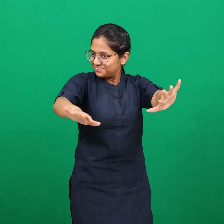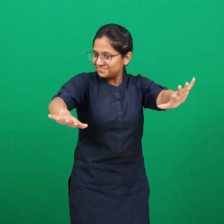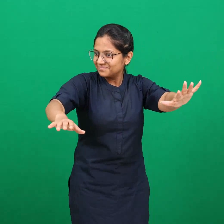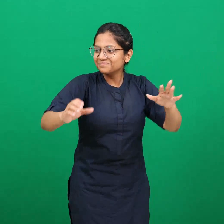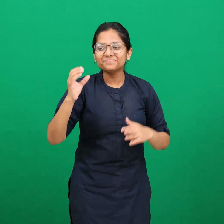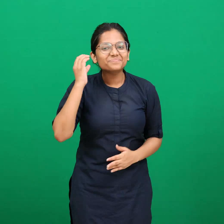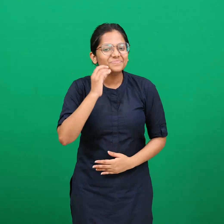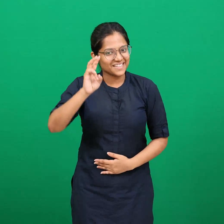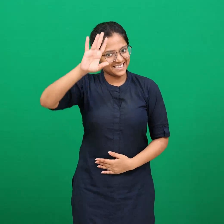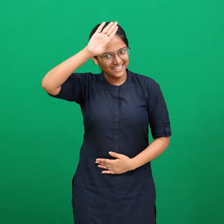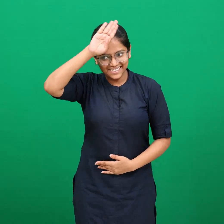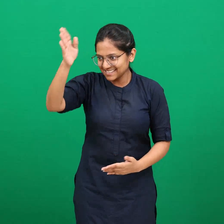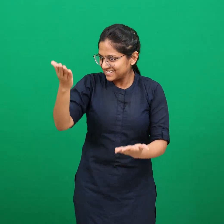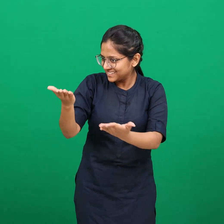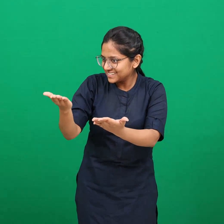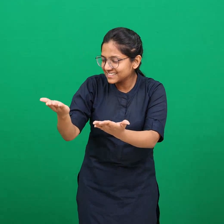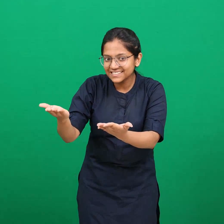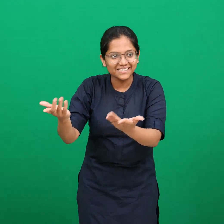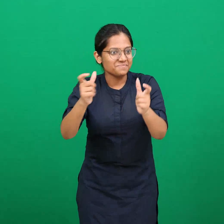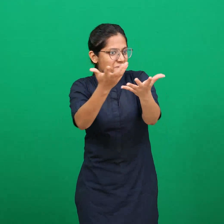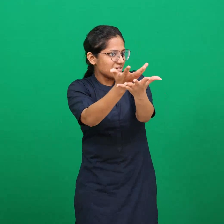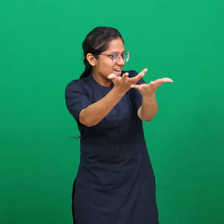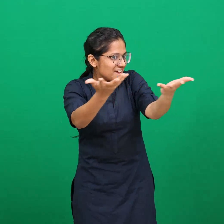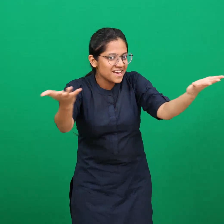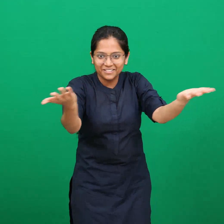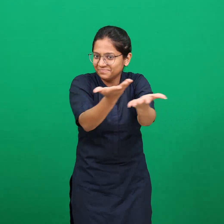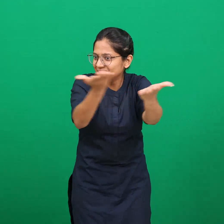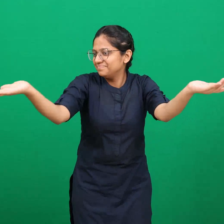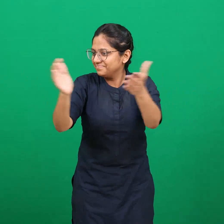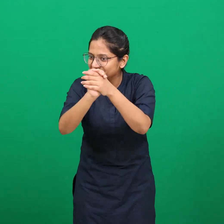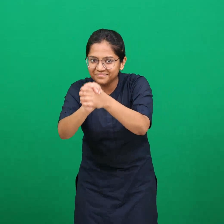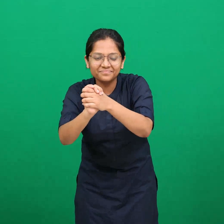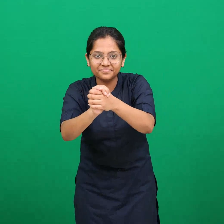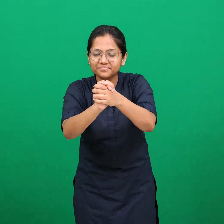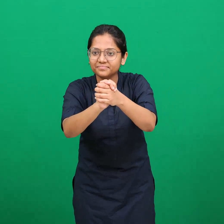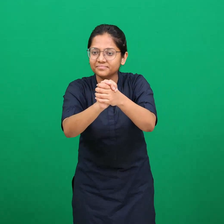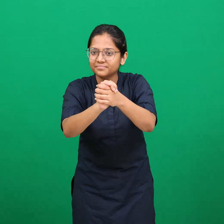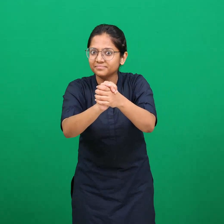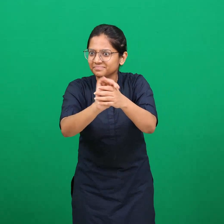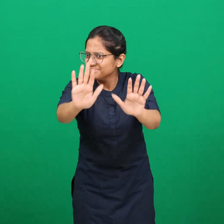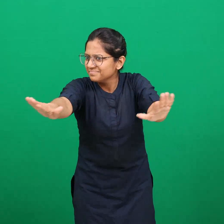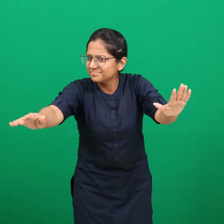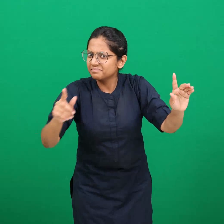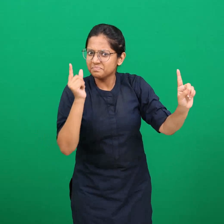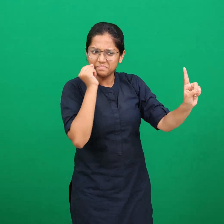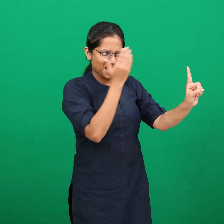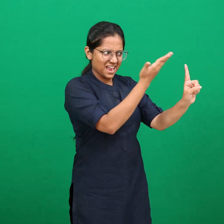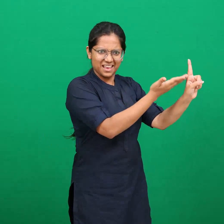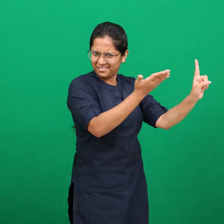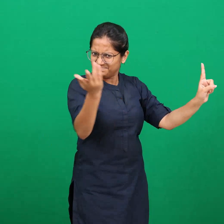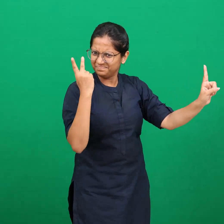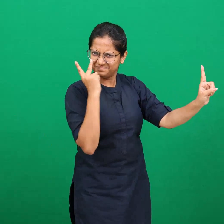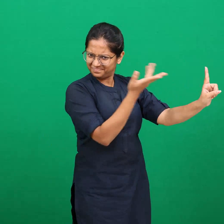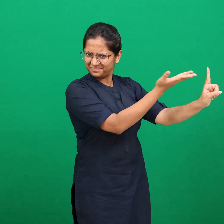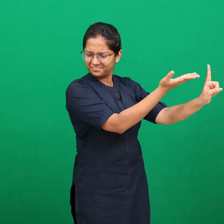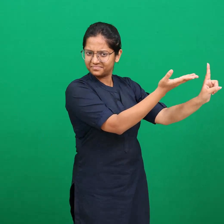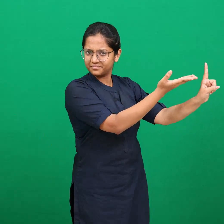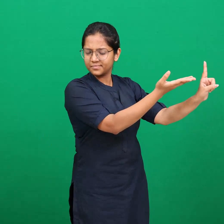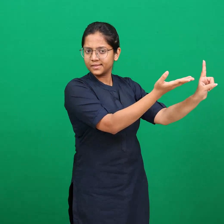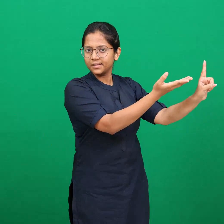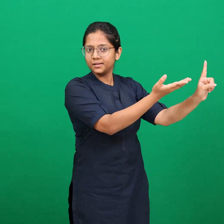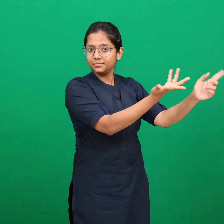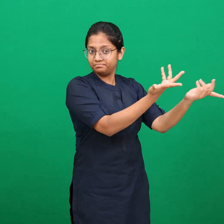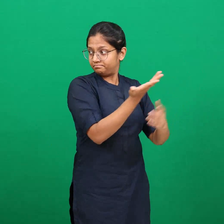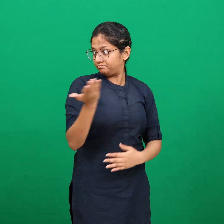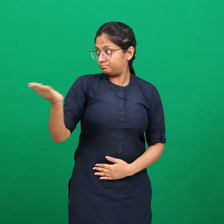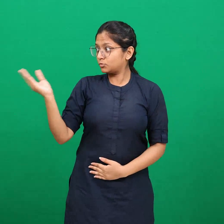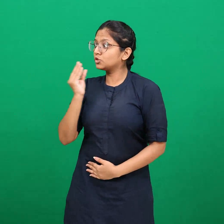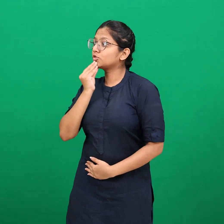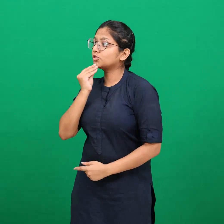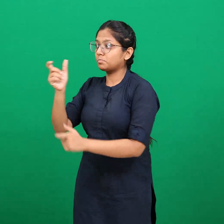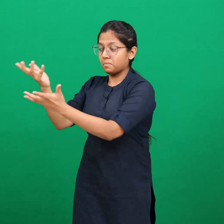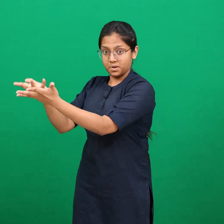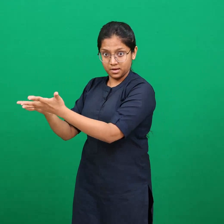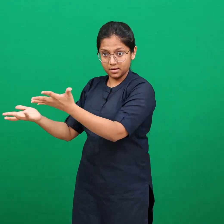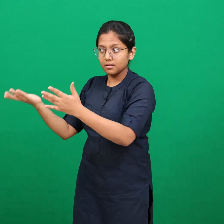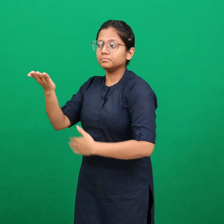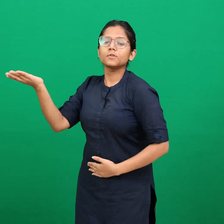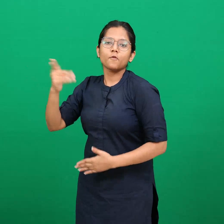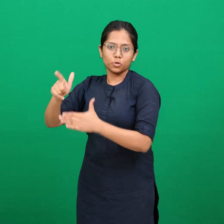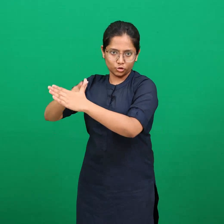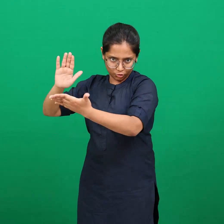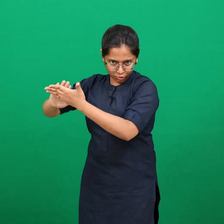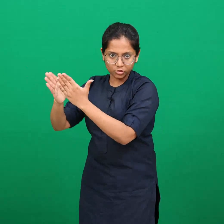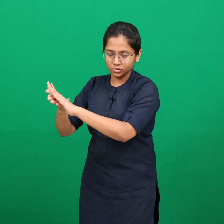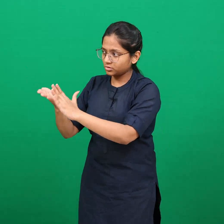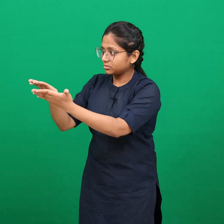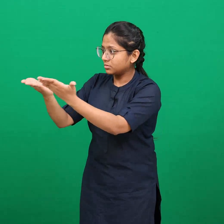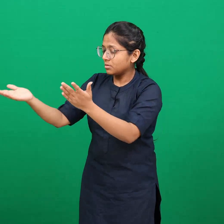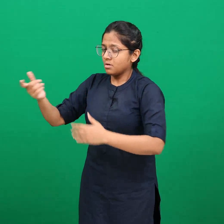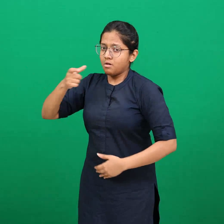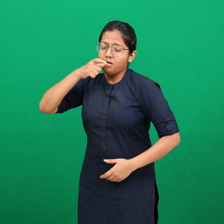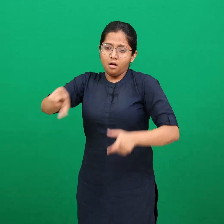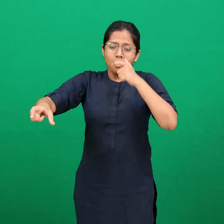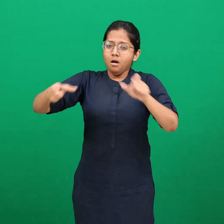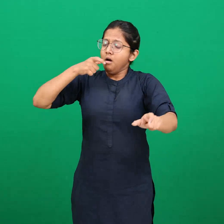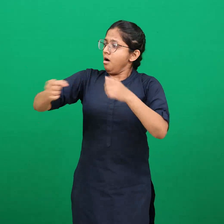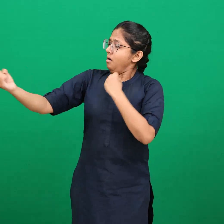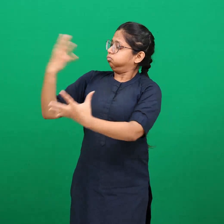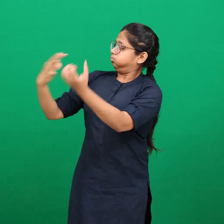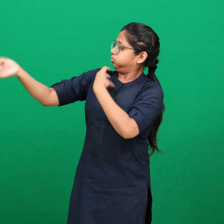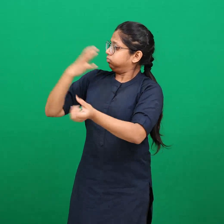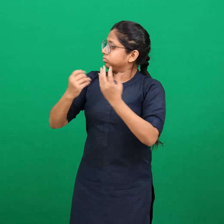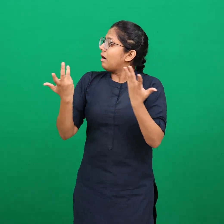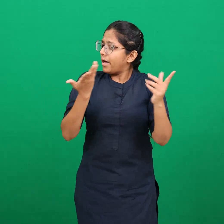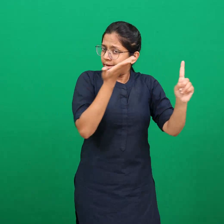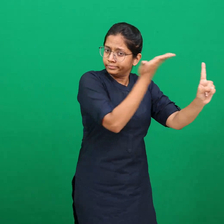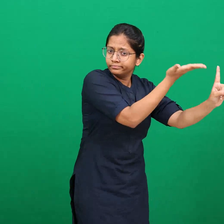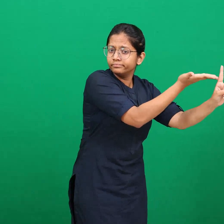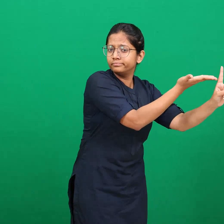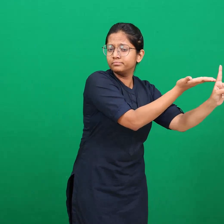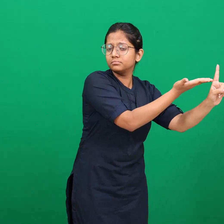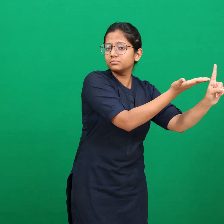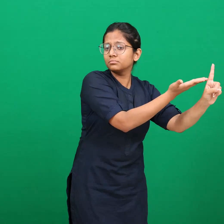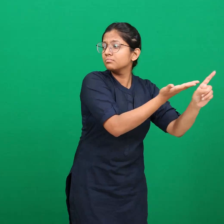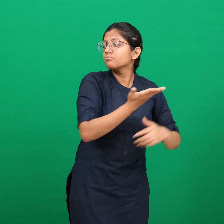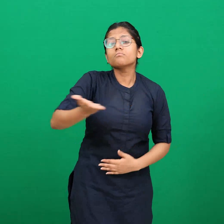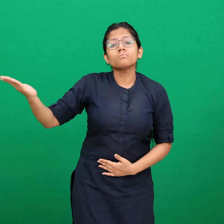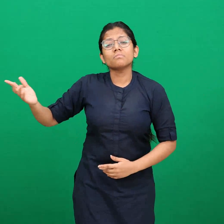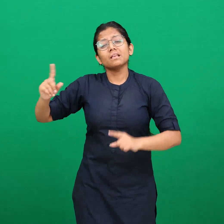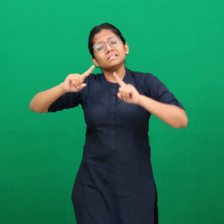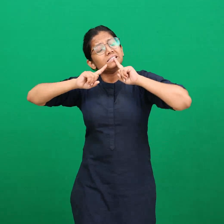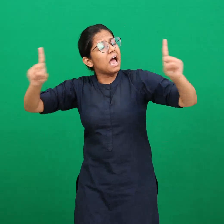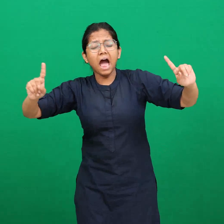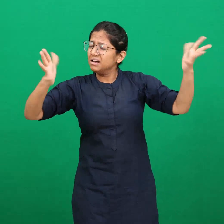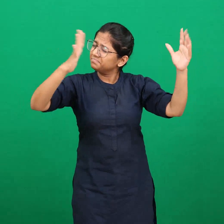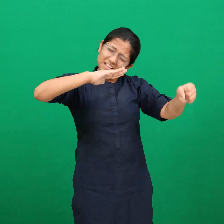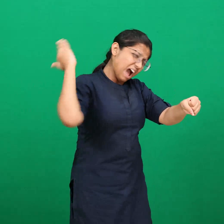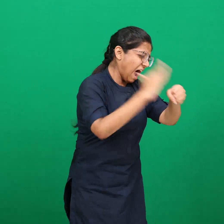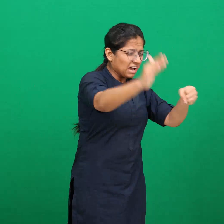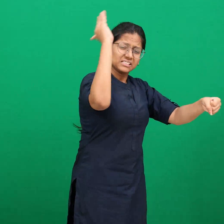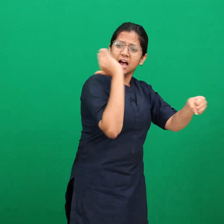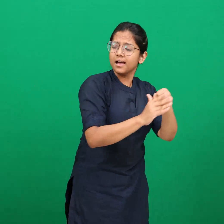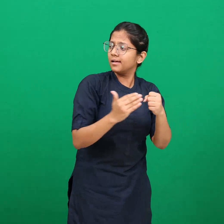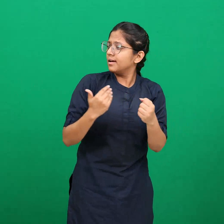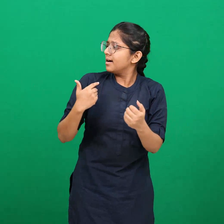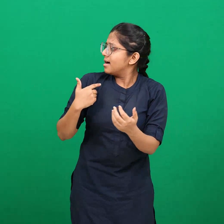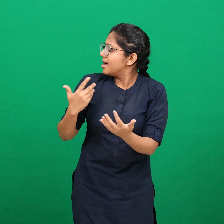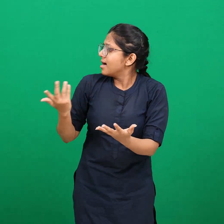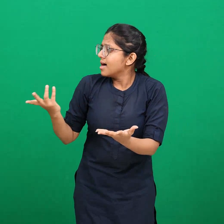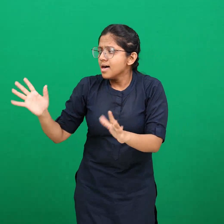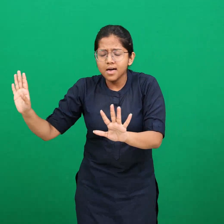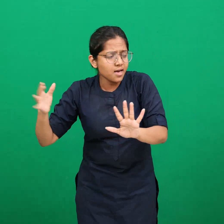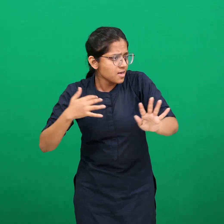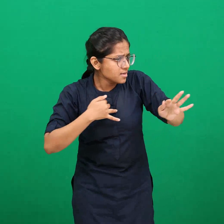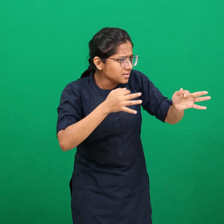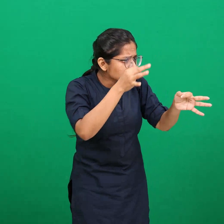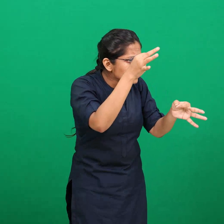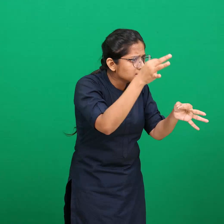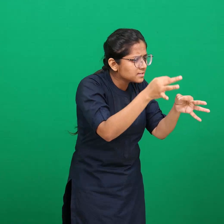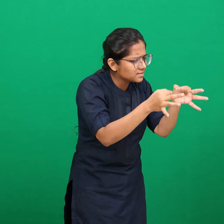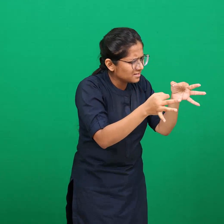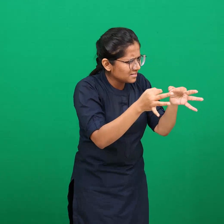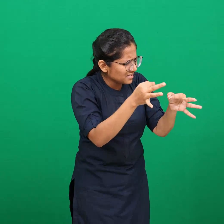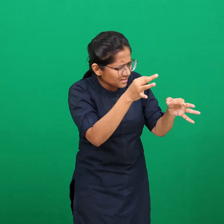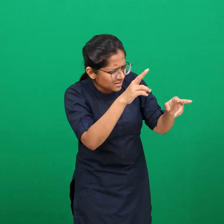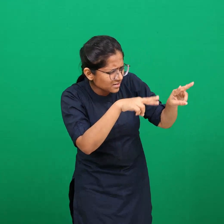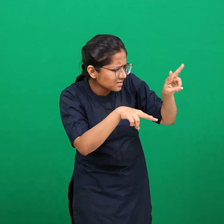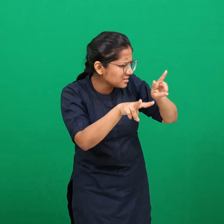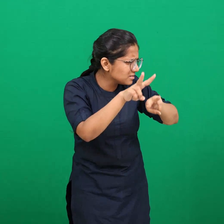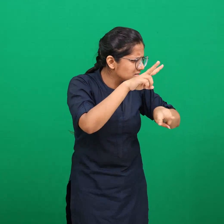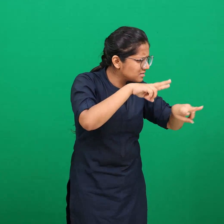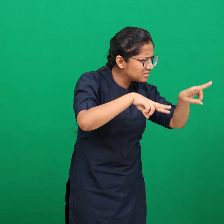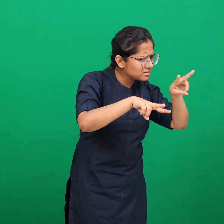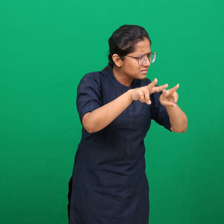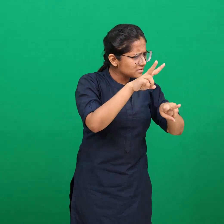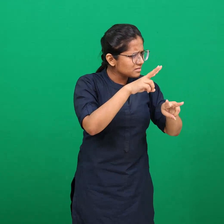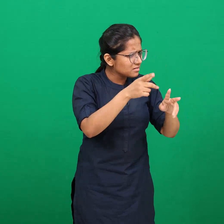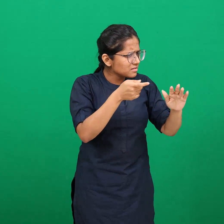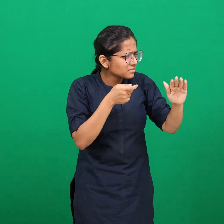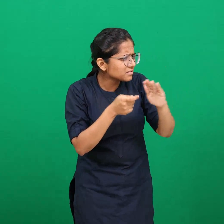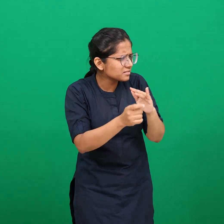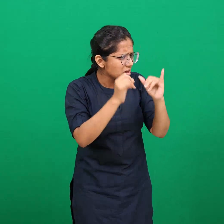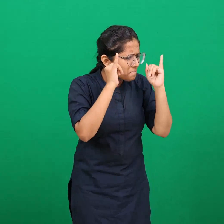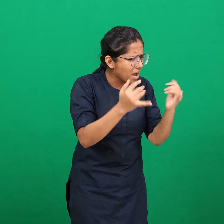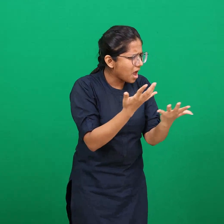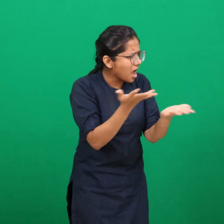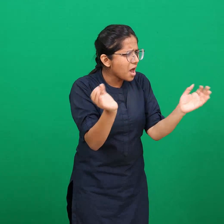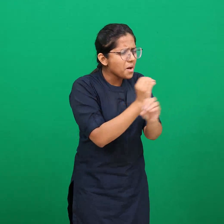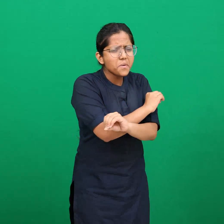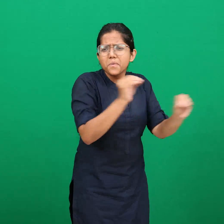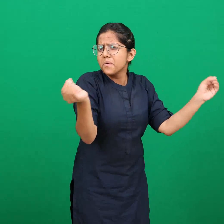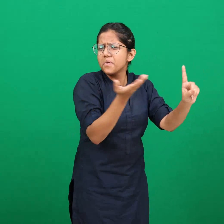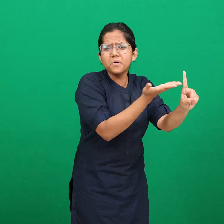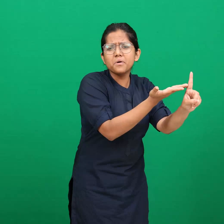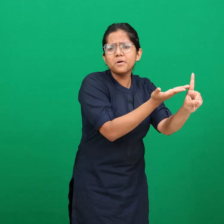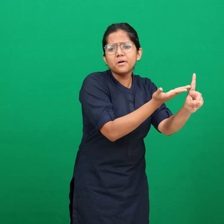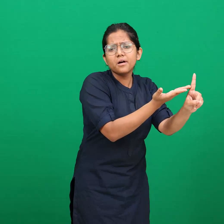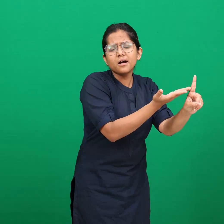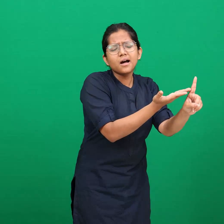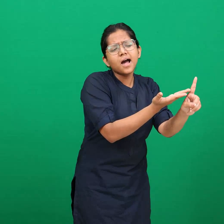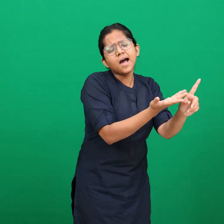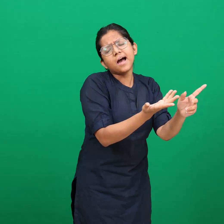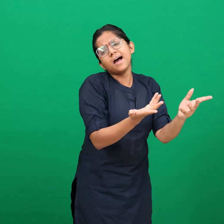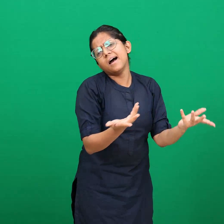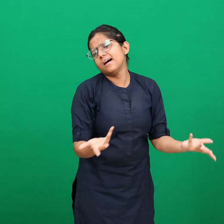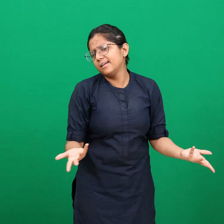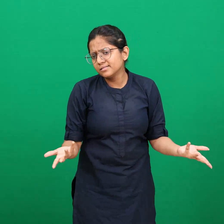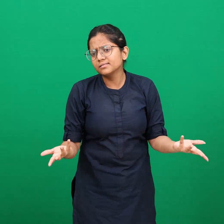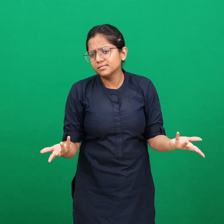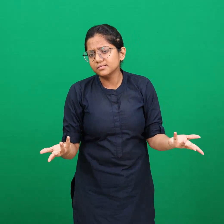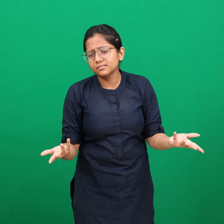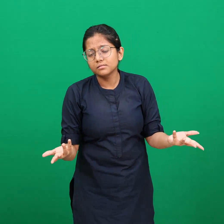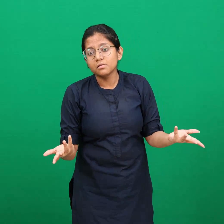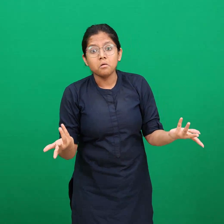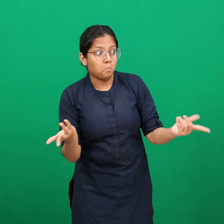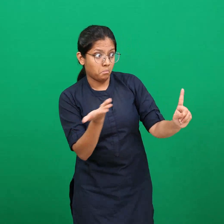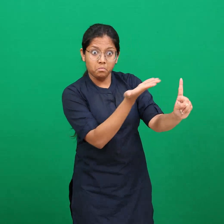The whole Jewish community has petitioned me about him, both here and in Jerusalem, crying out that he ought not to live any longer.